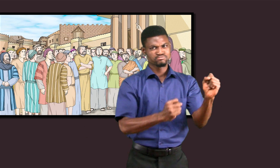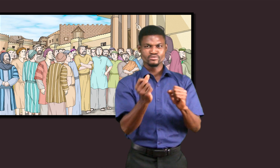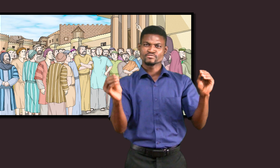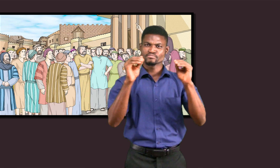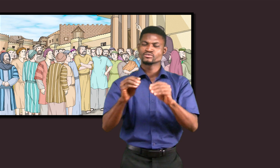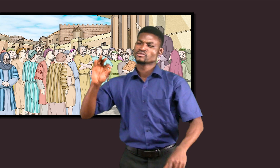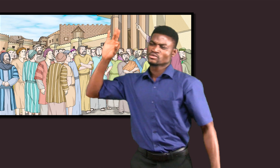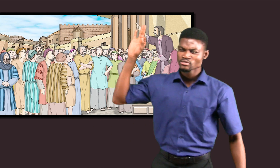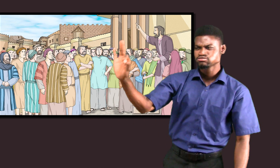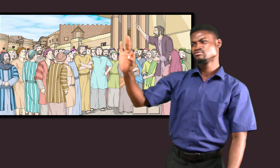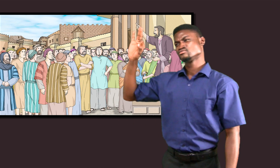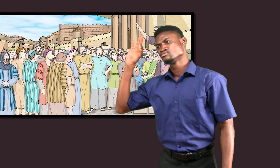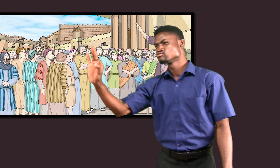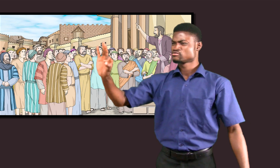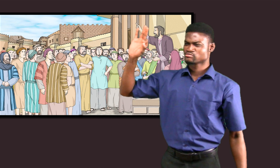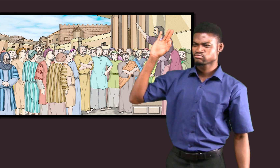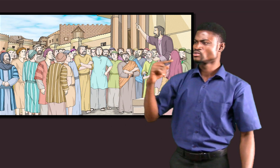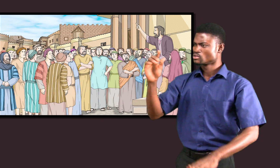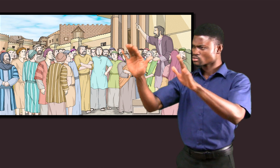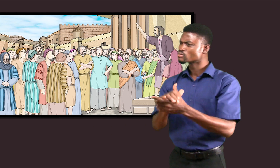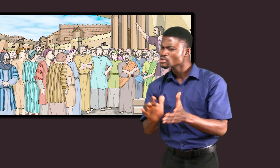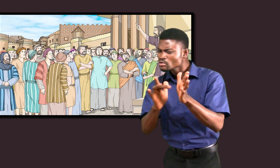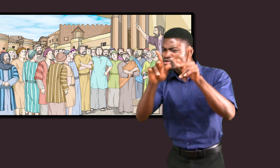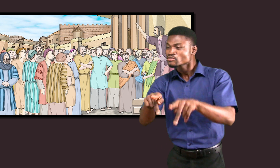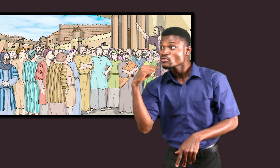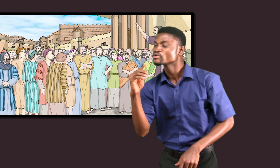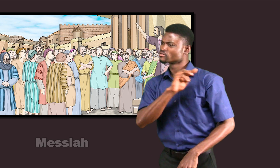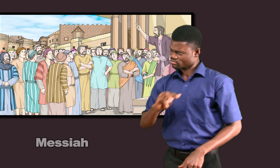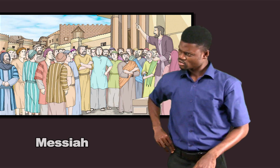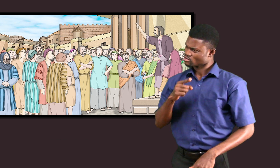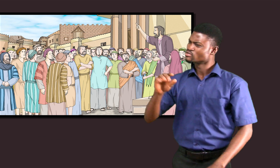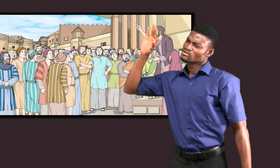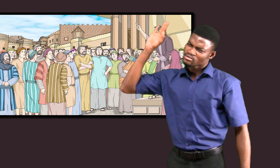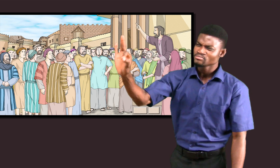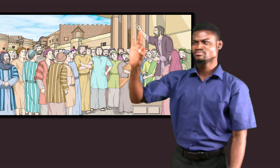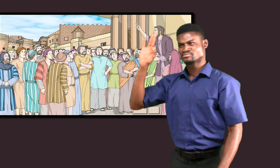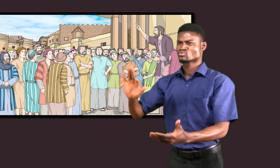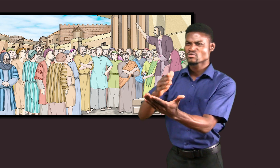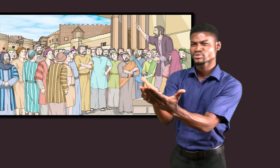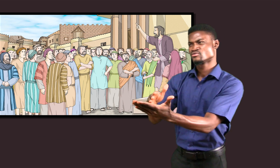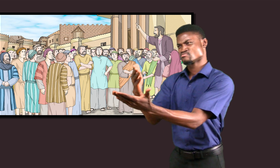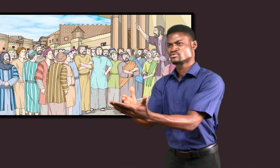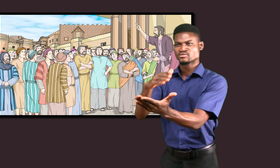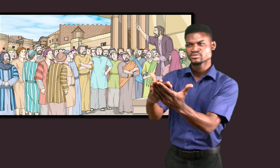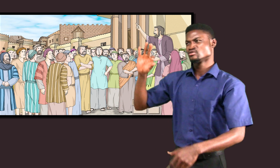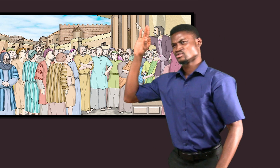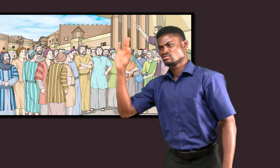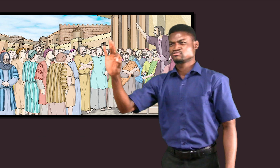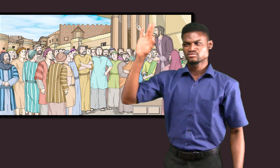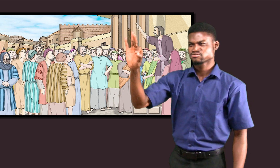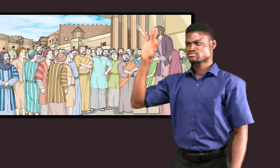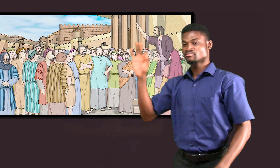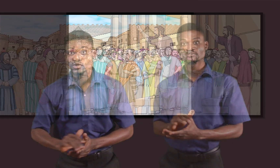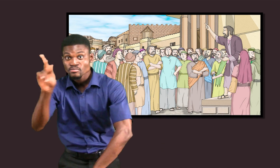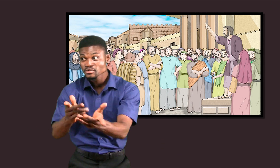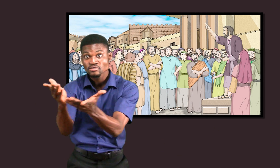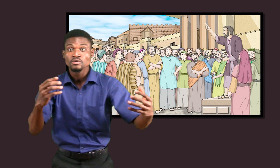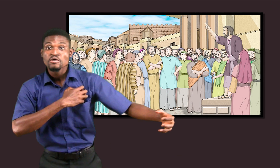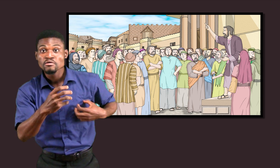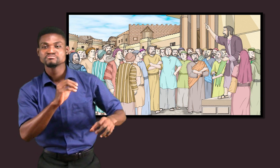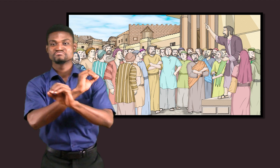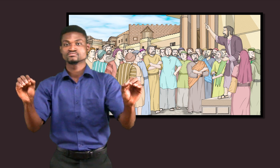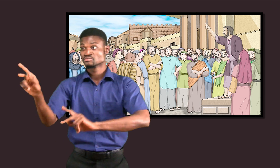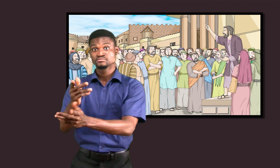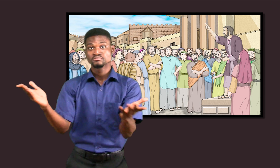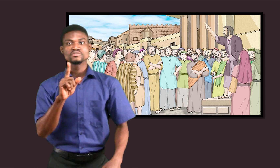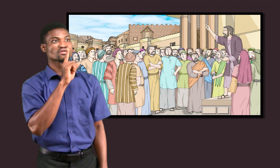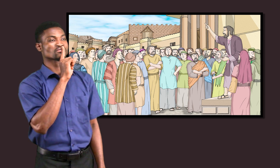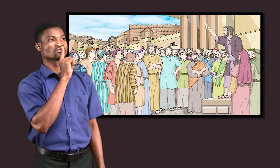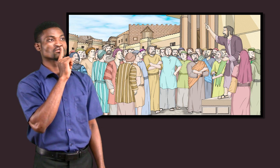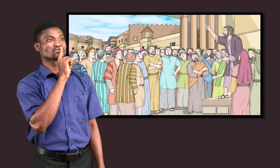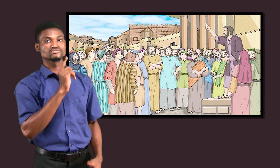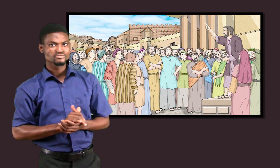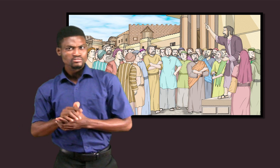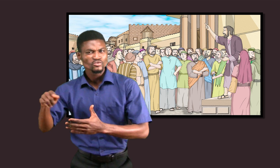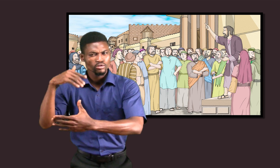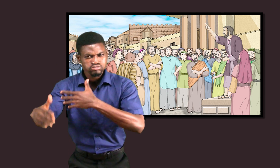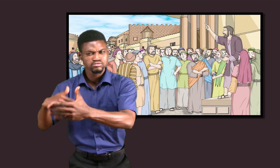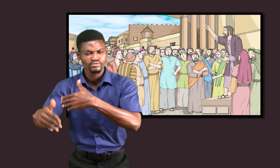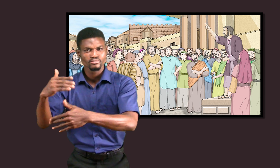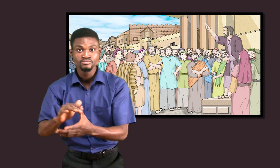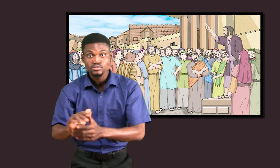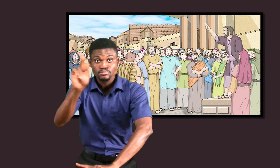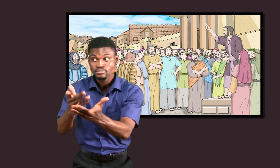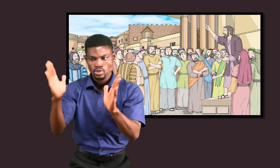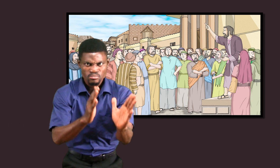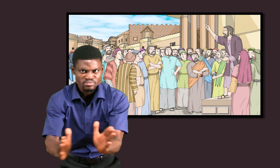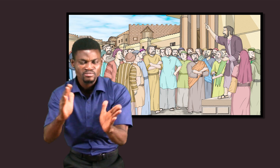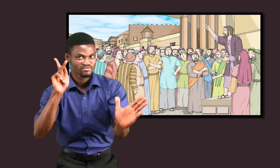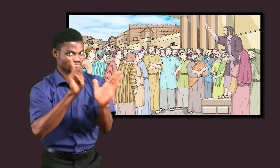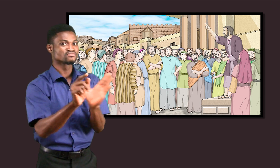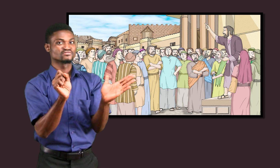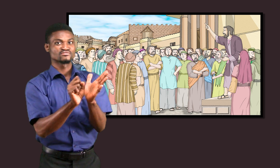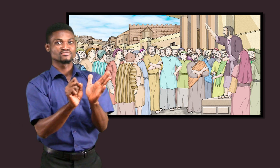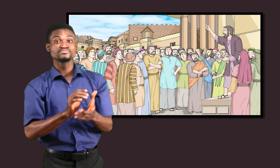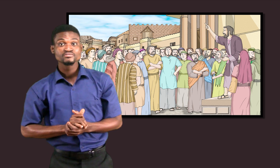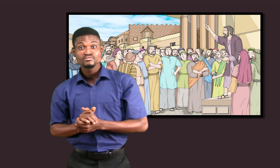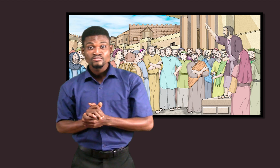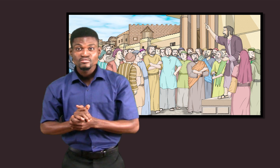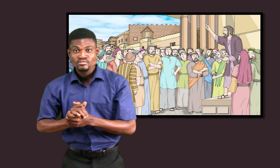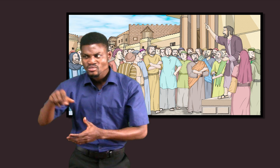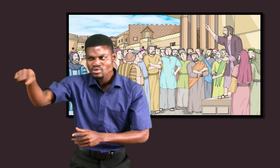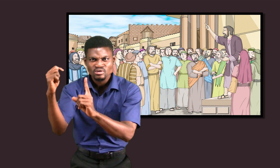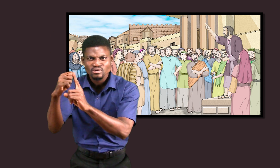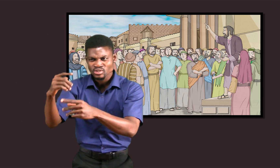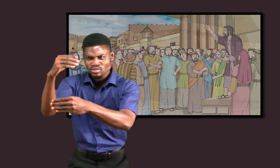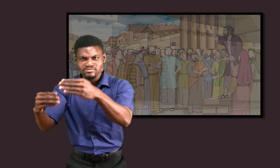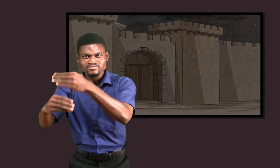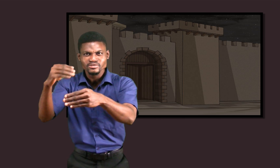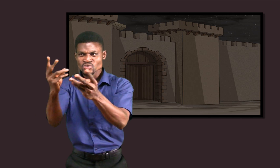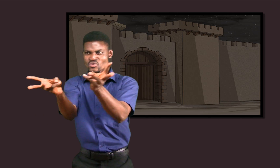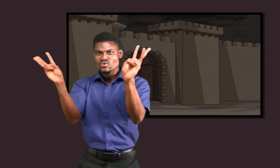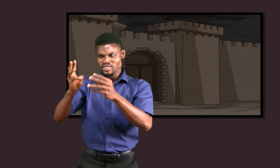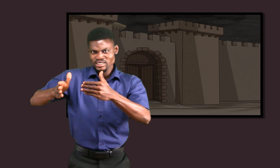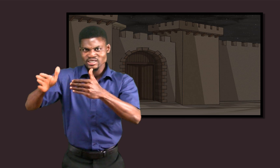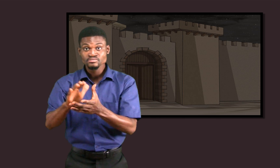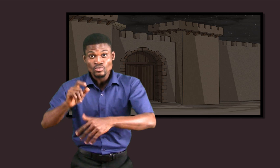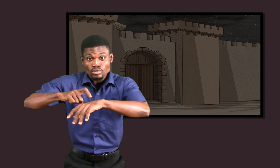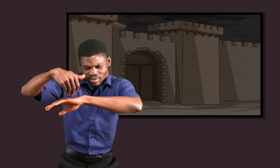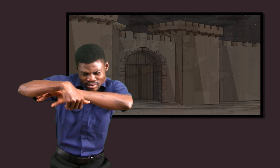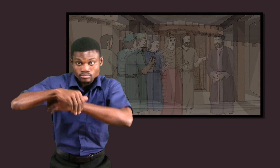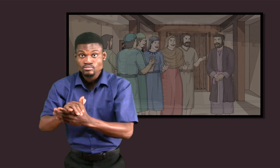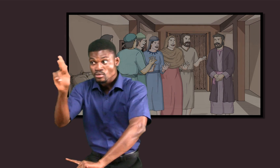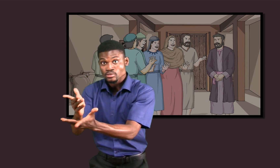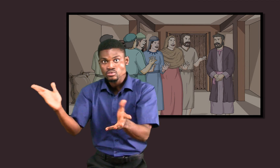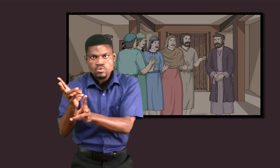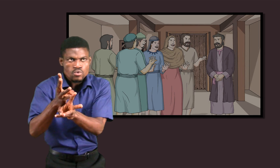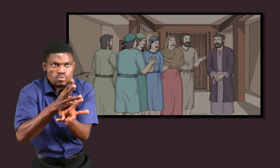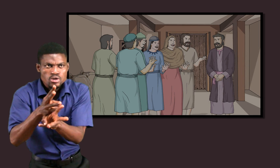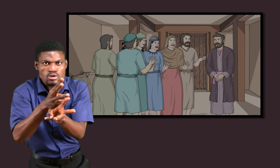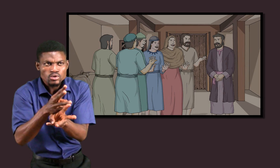But Saul was empowered all the more, and he confounded the Jews living in Damascus by proving that Jesus is the Christ.